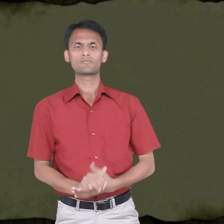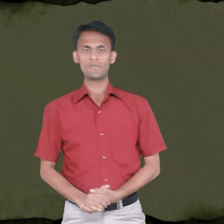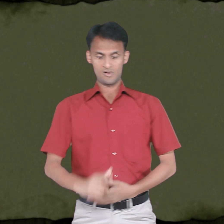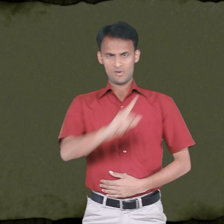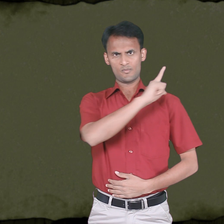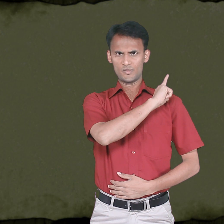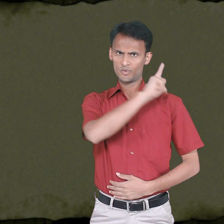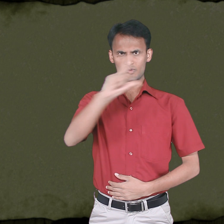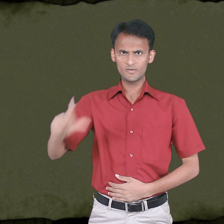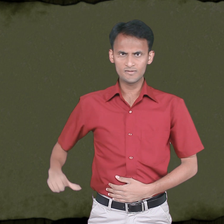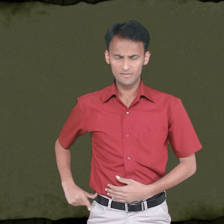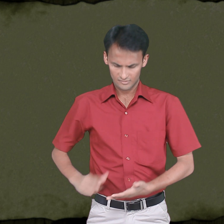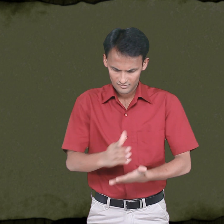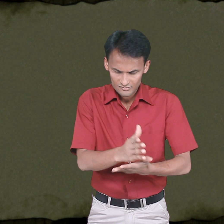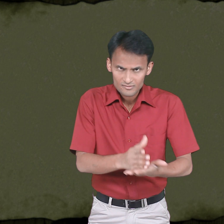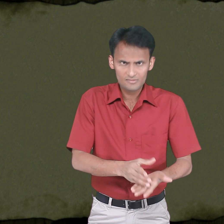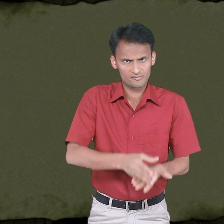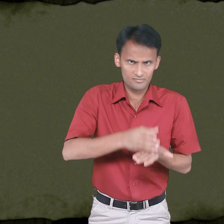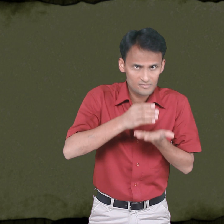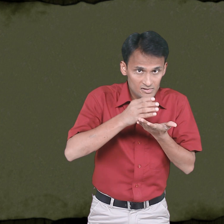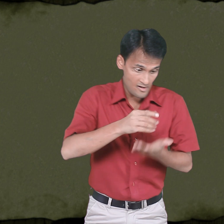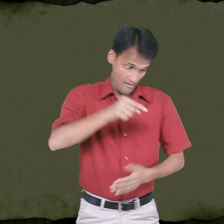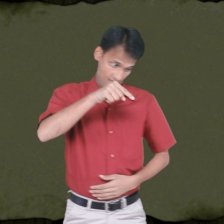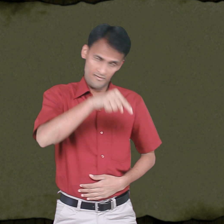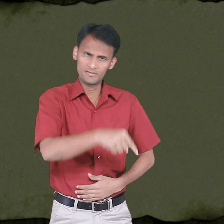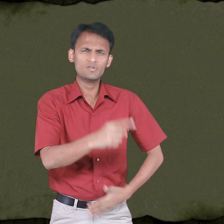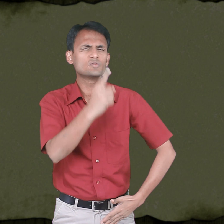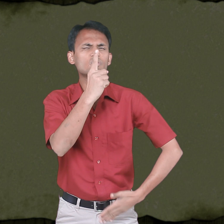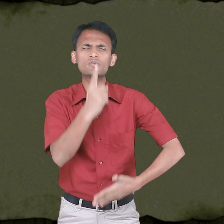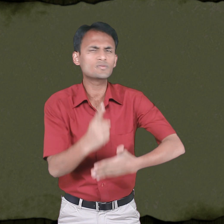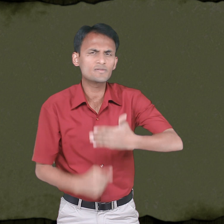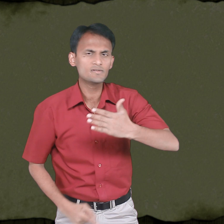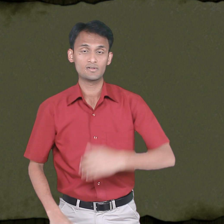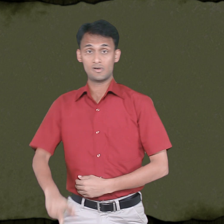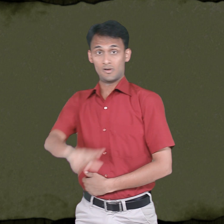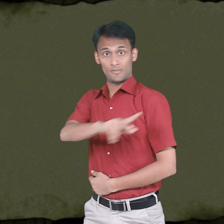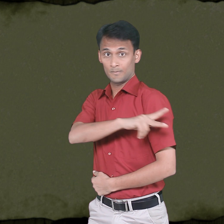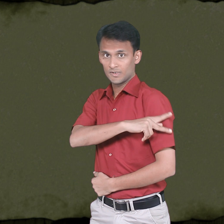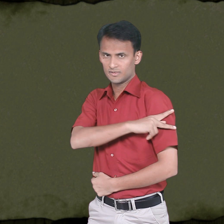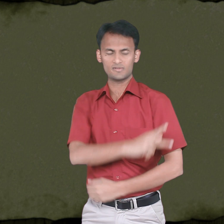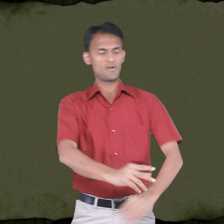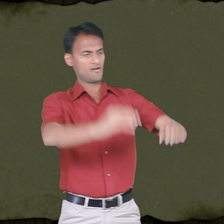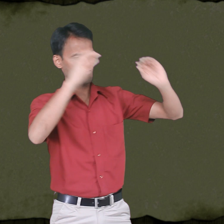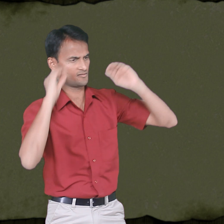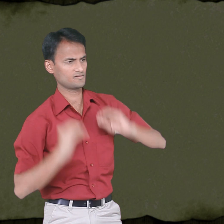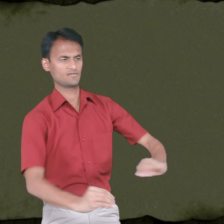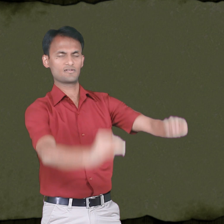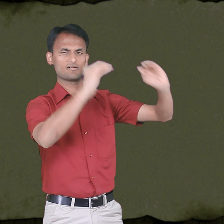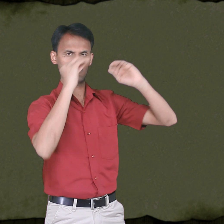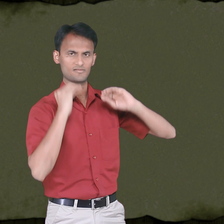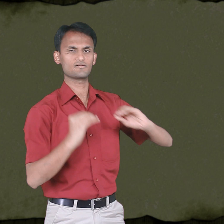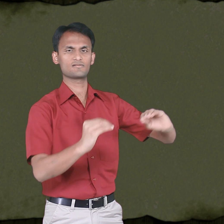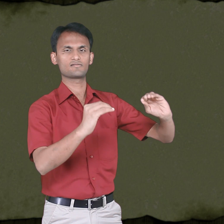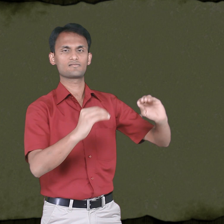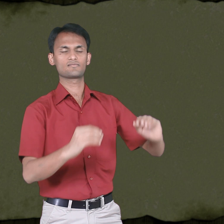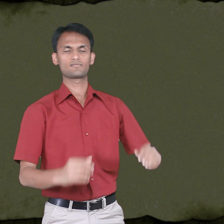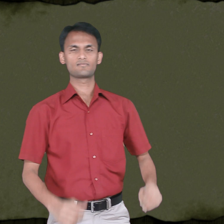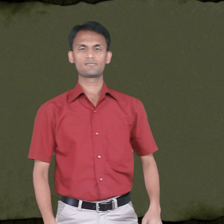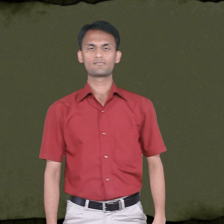Paul teaches about the Lord's supper